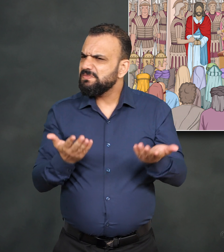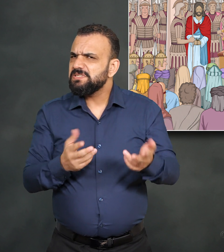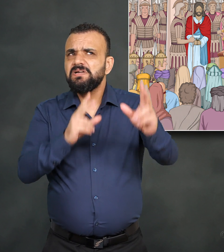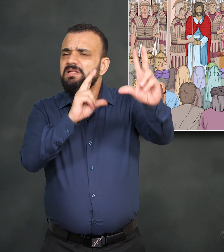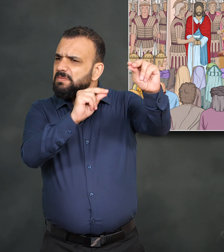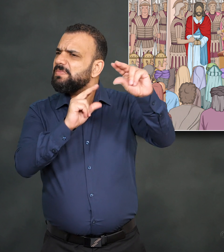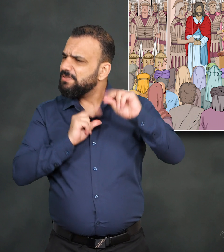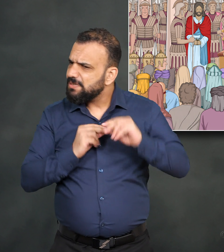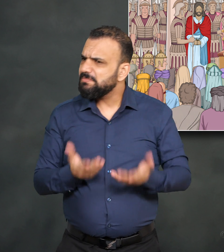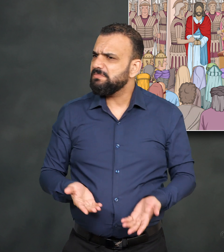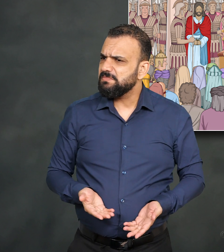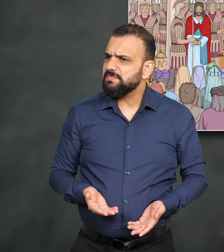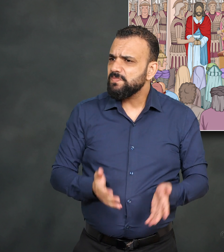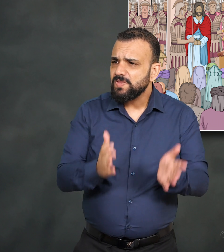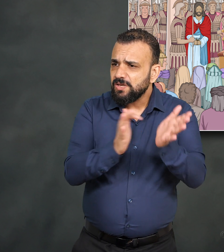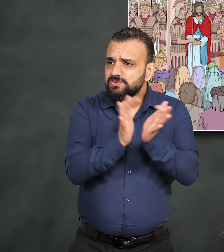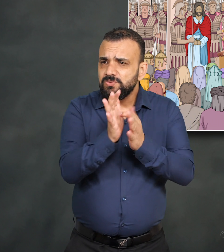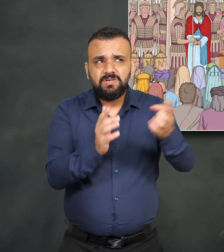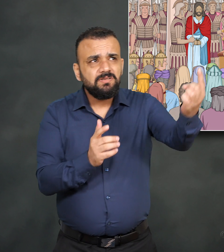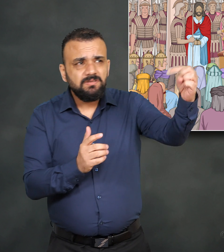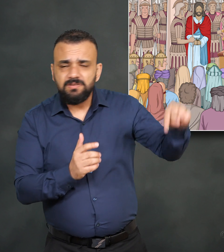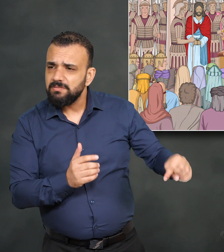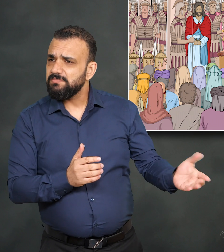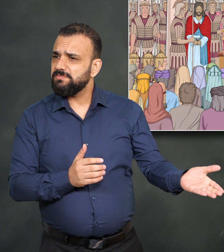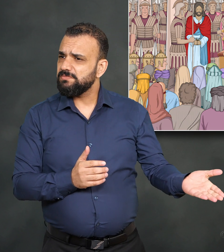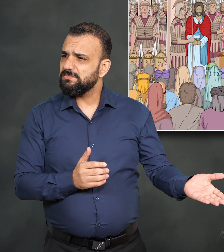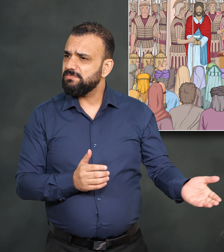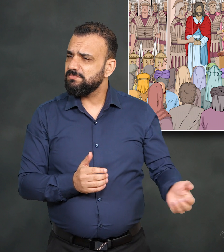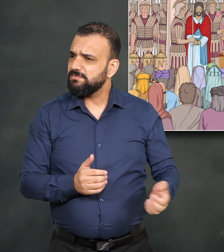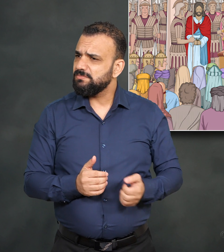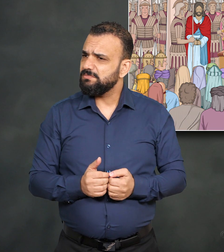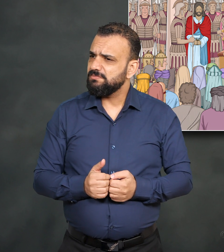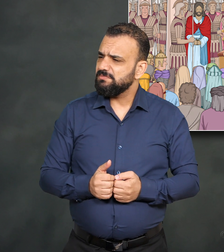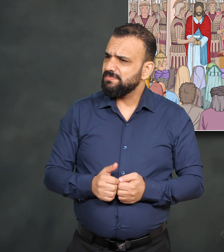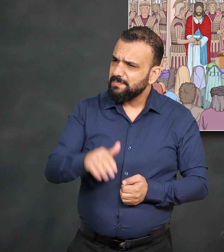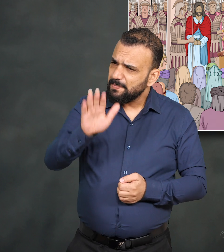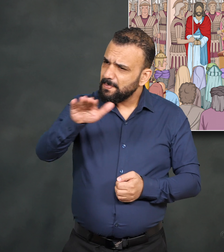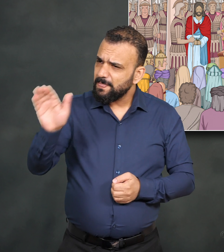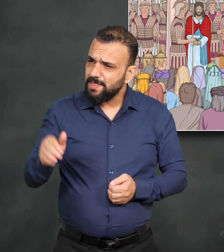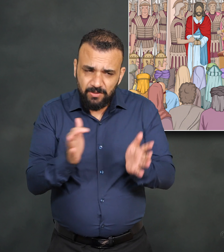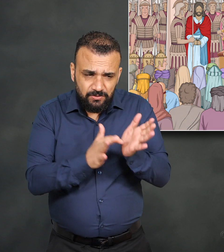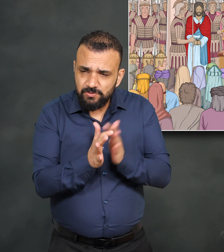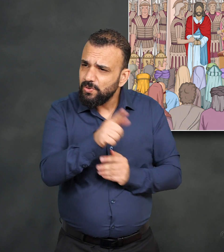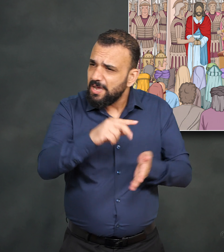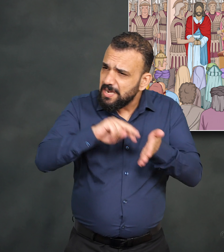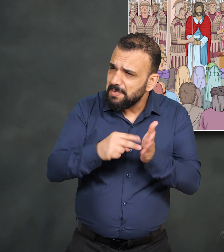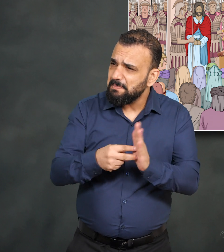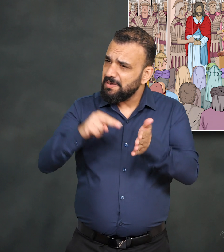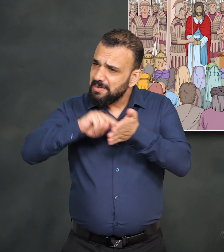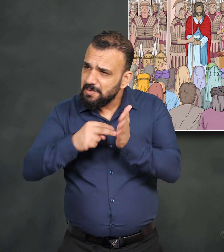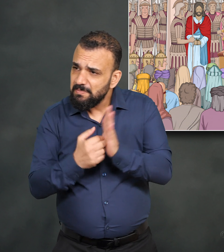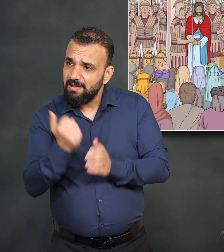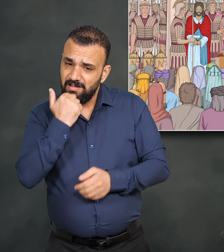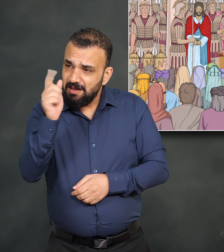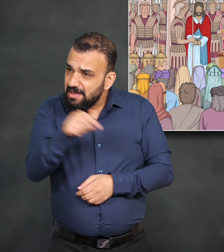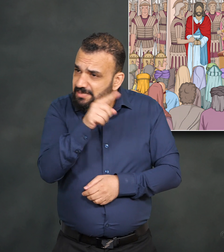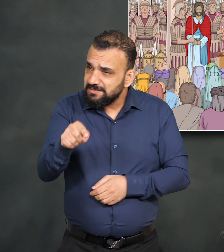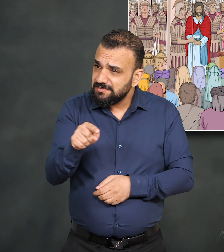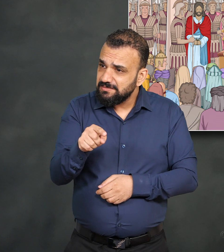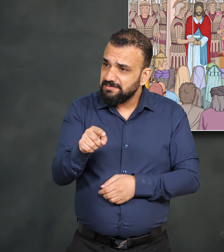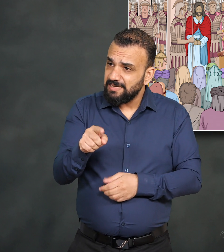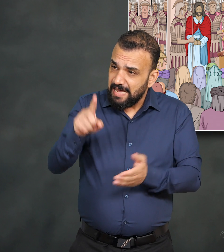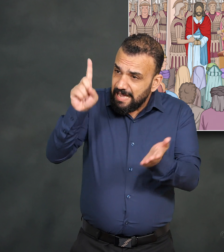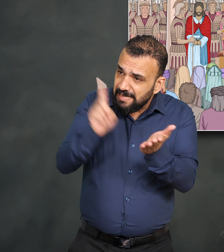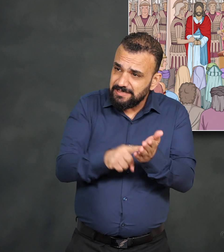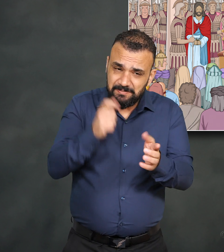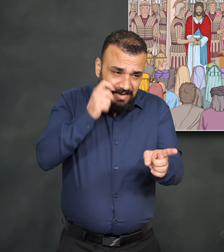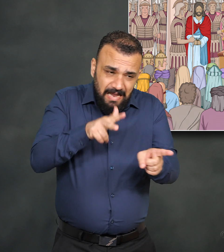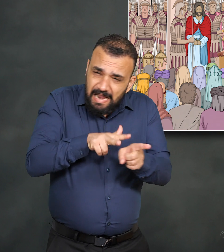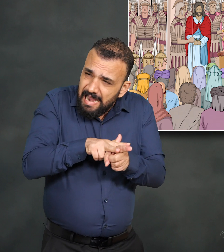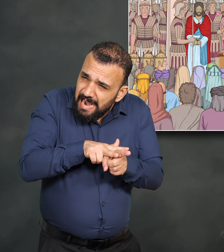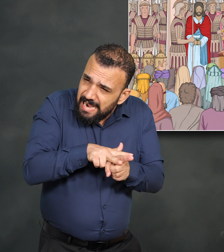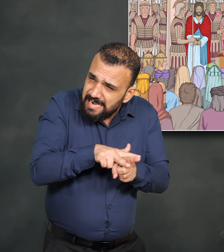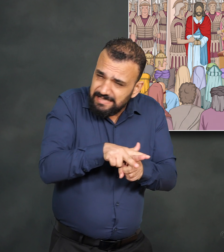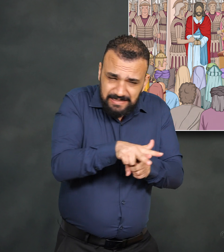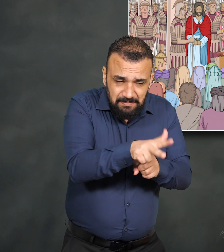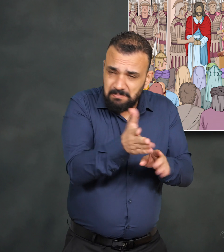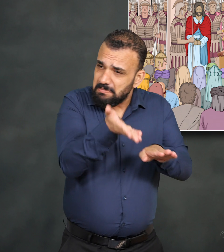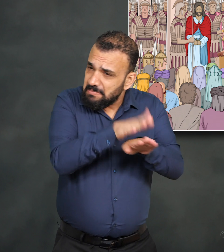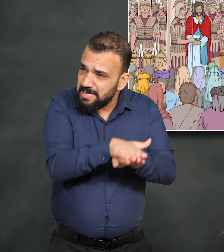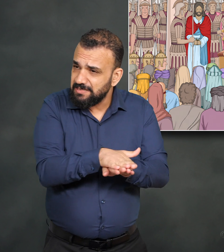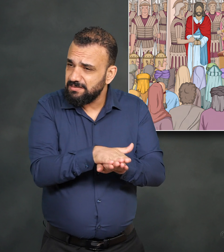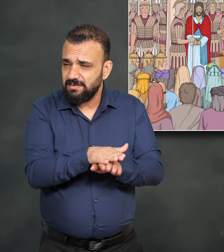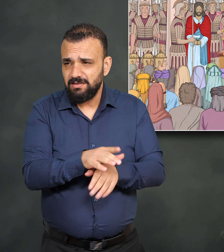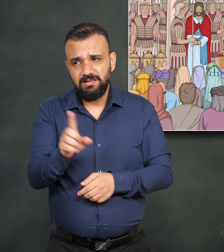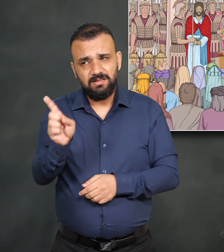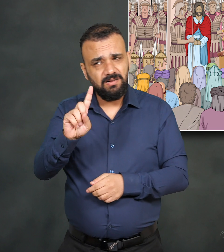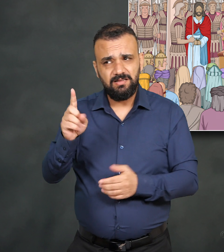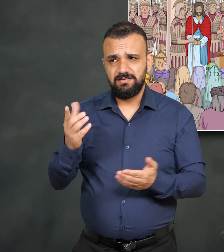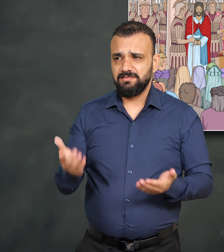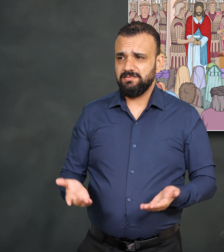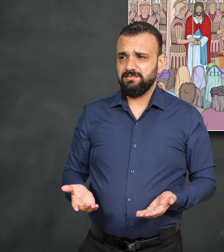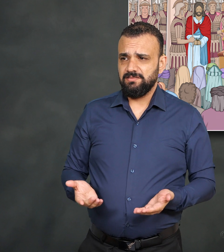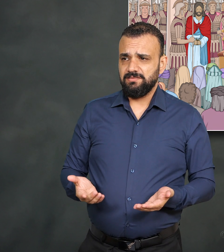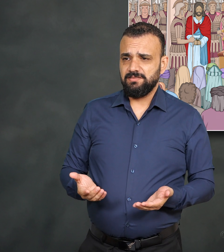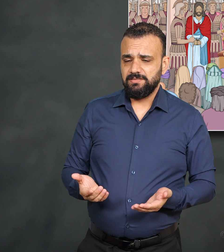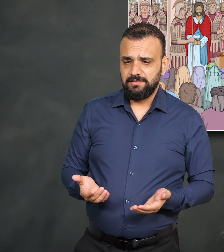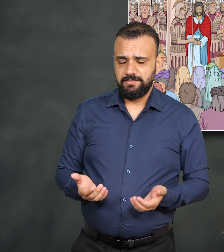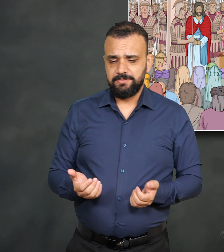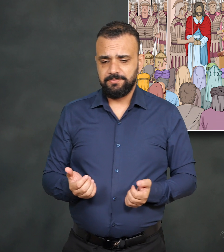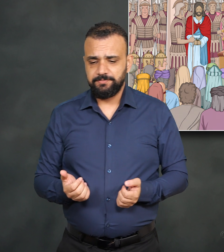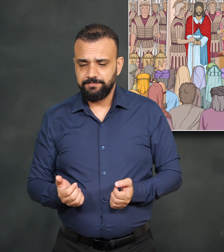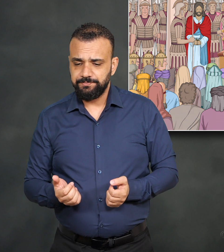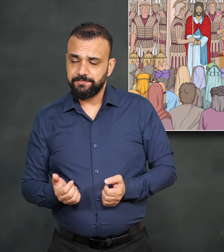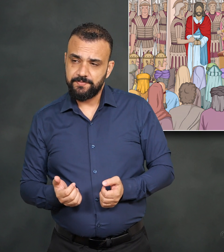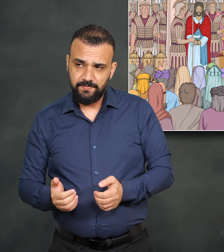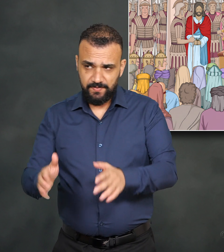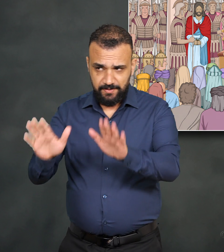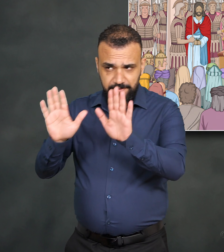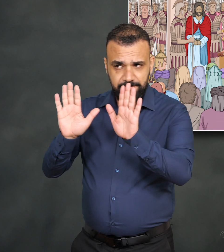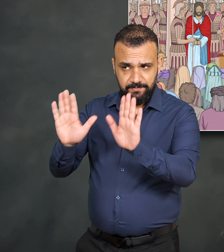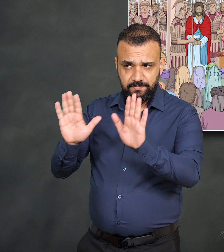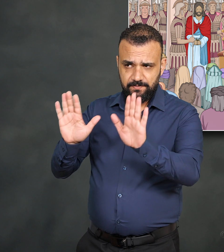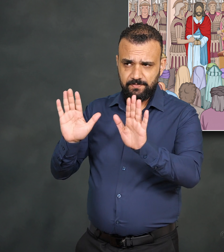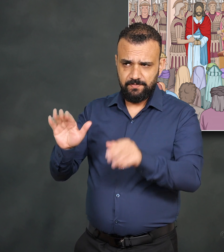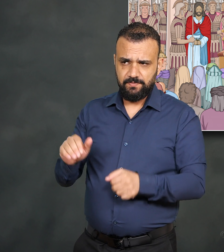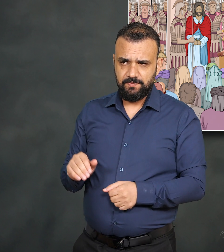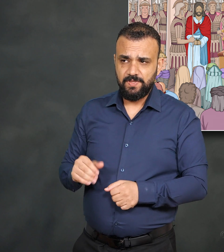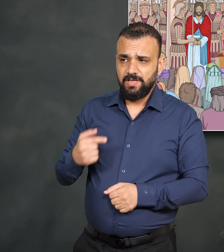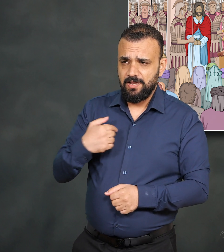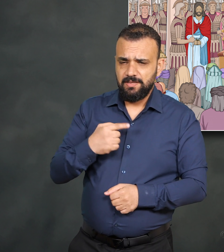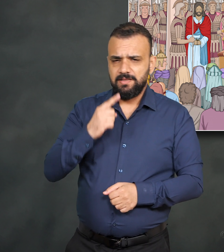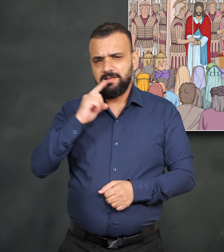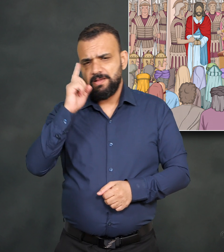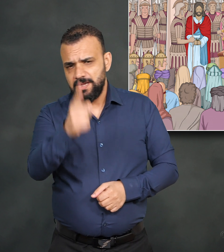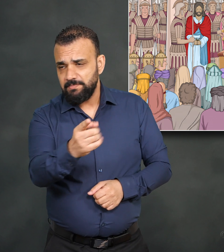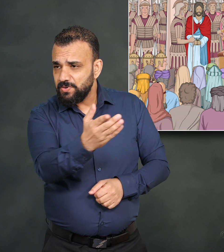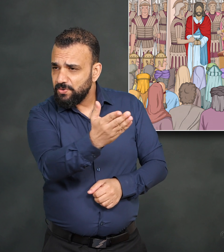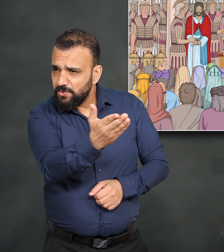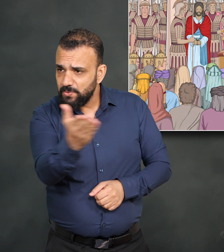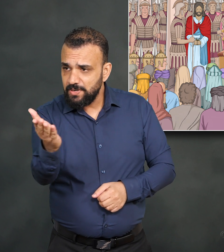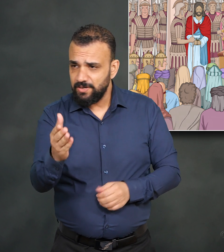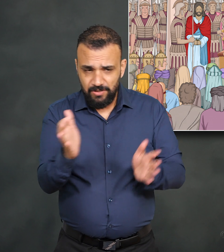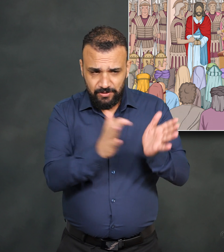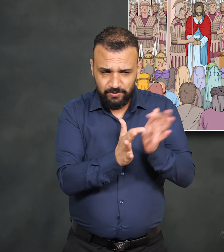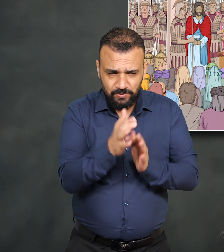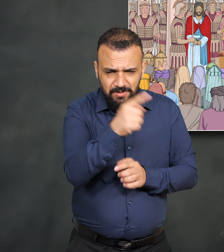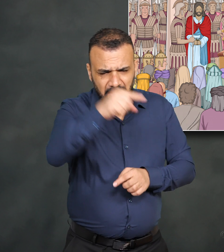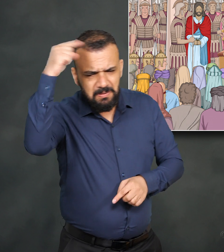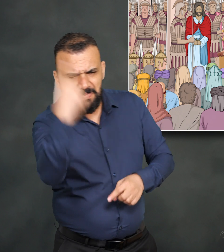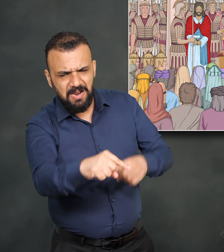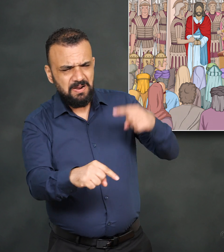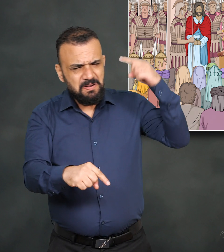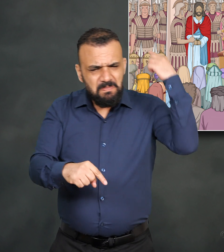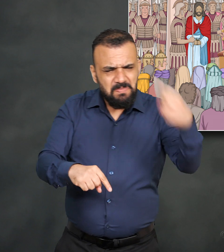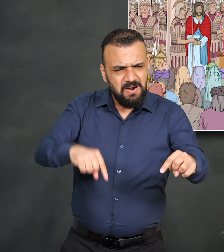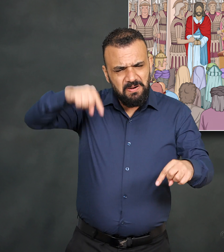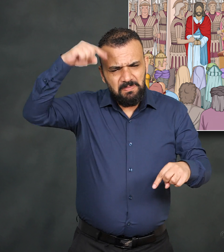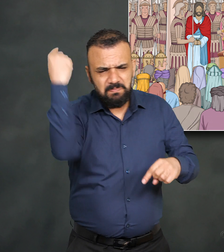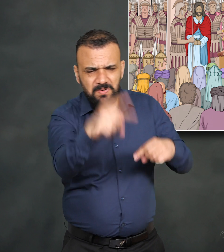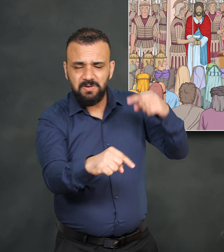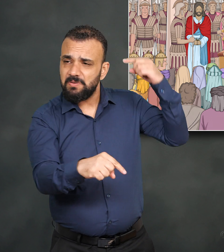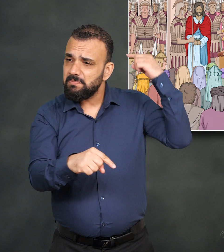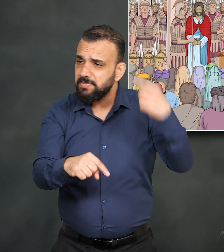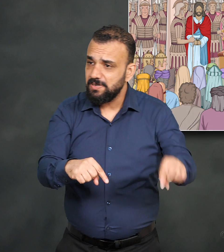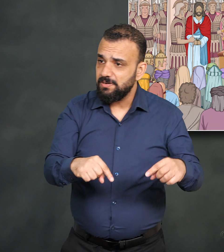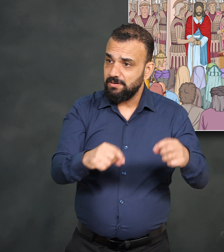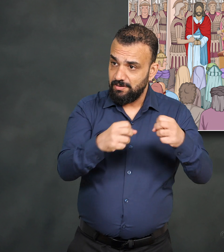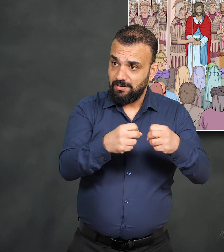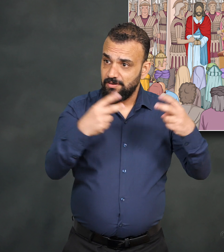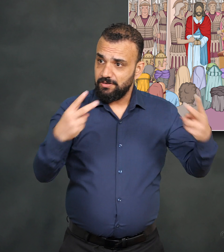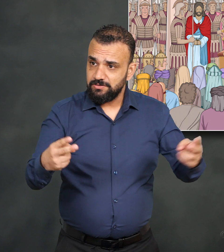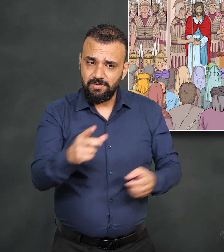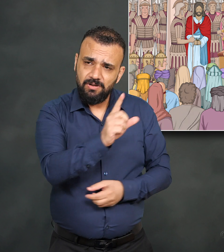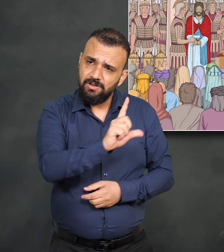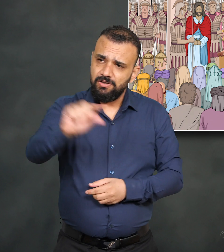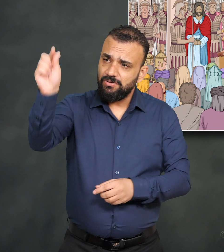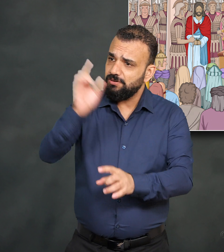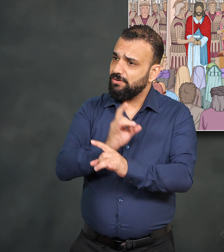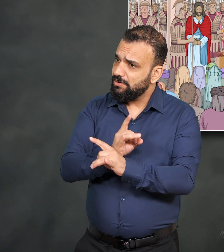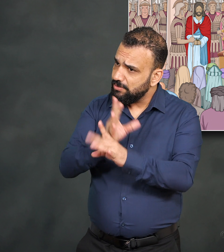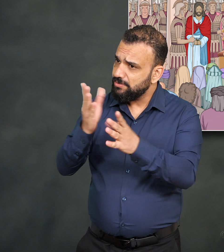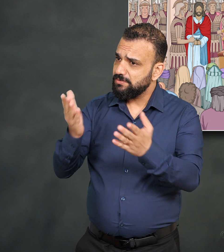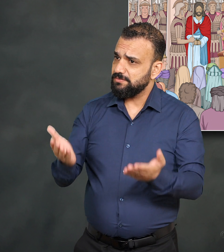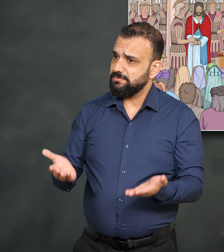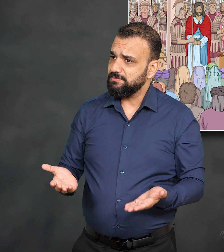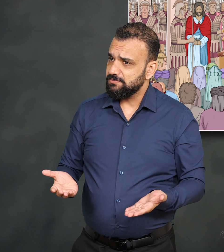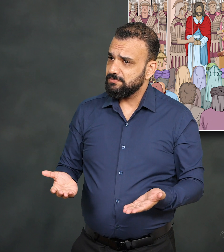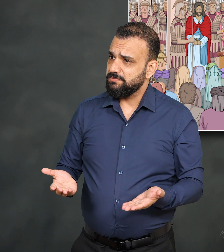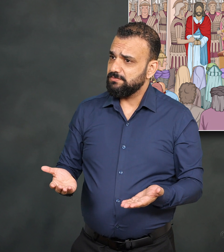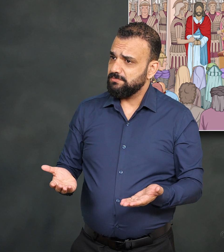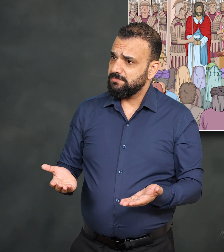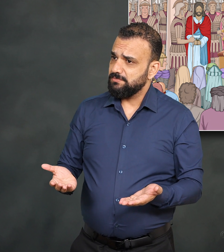Neither has Herod, for he sent Him back to us. As you can see, He has done nothing deserving of death.